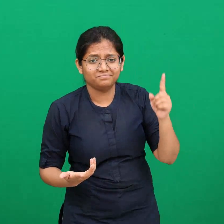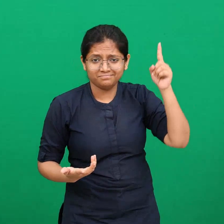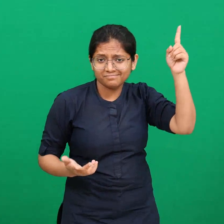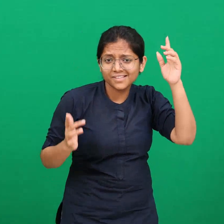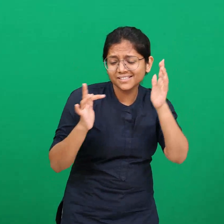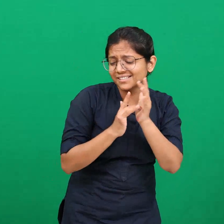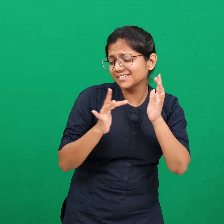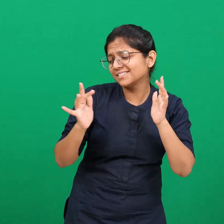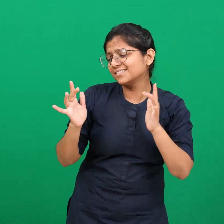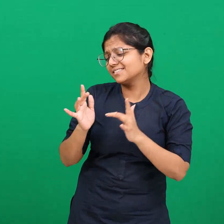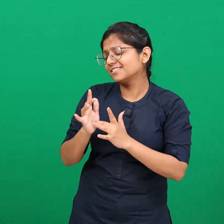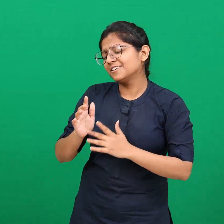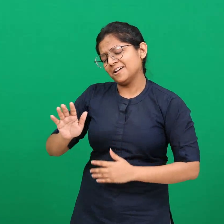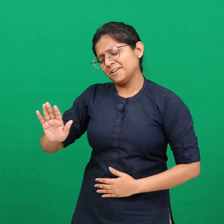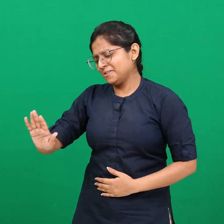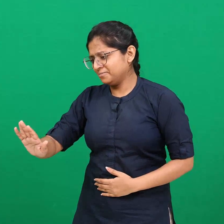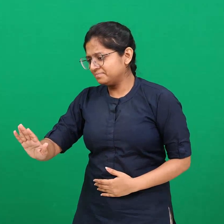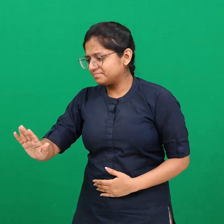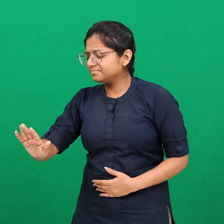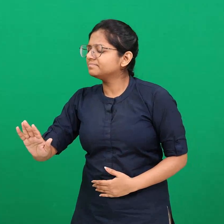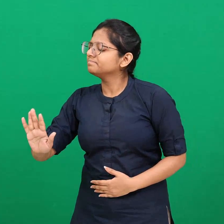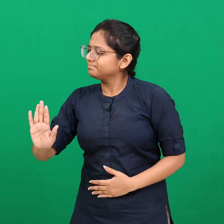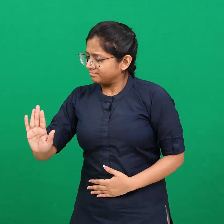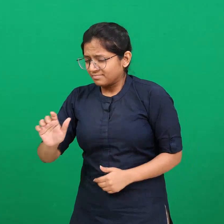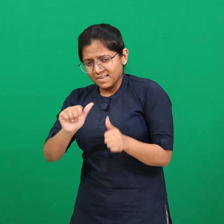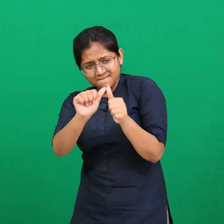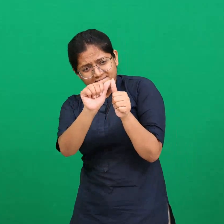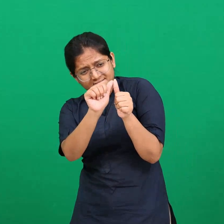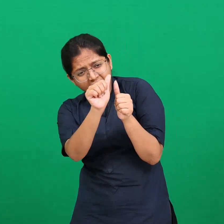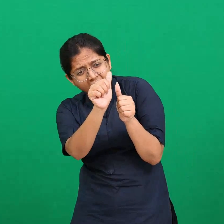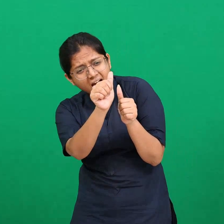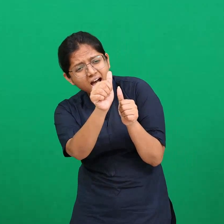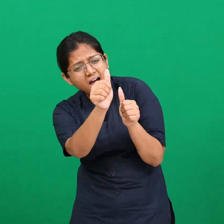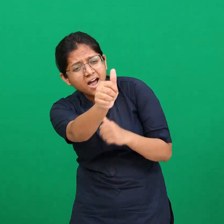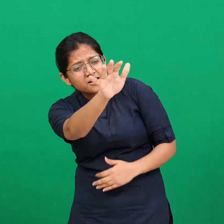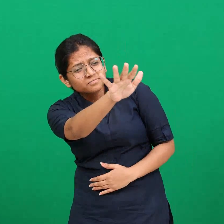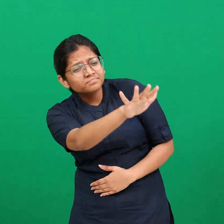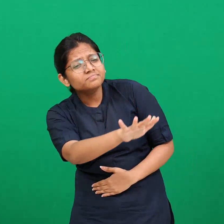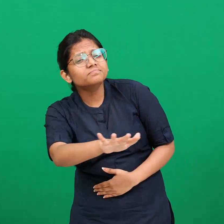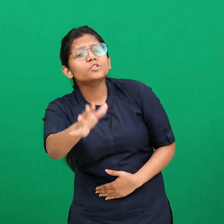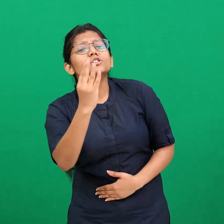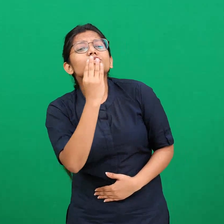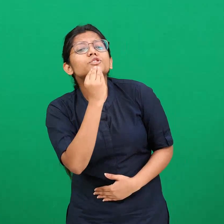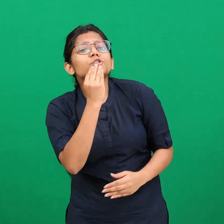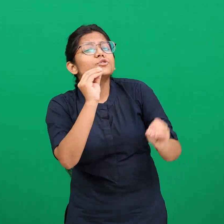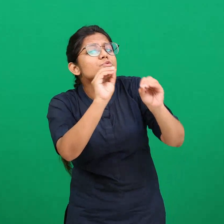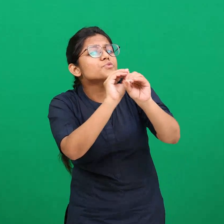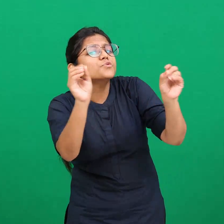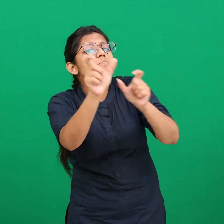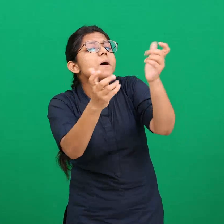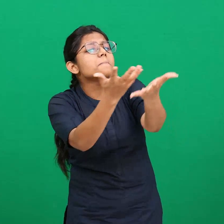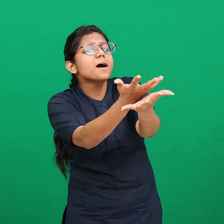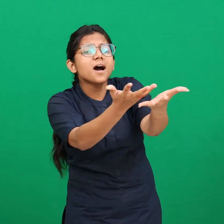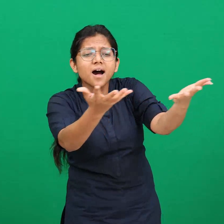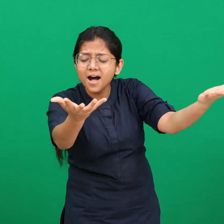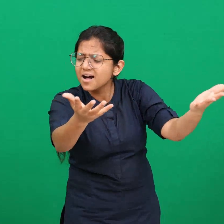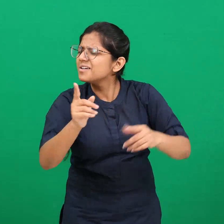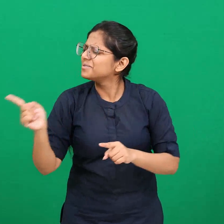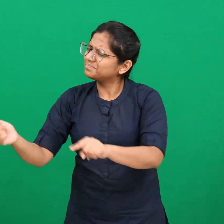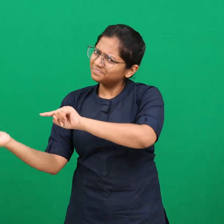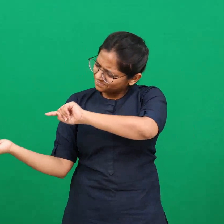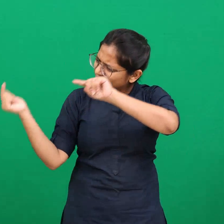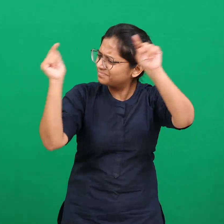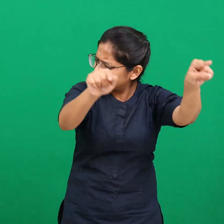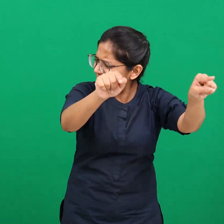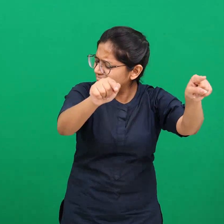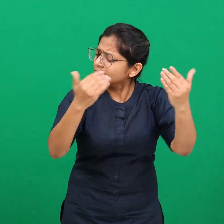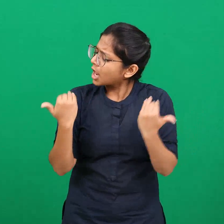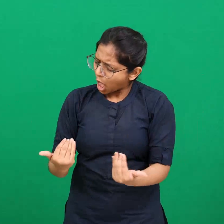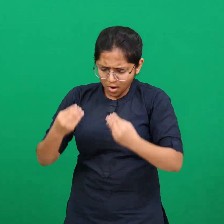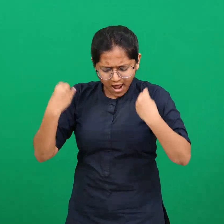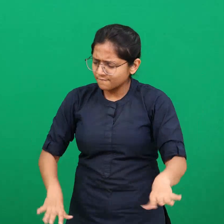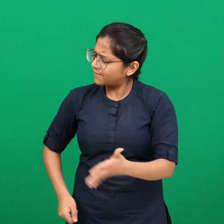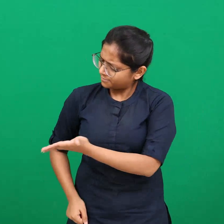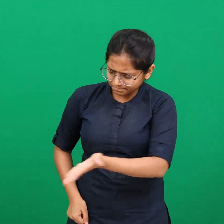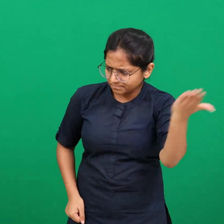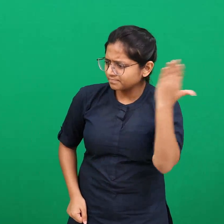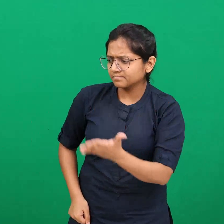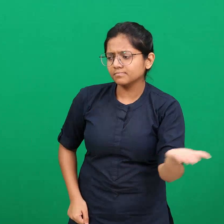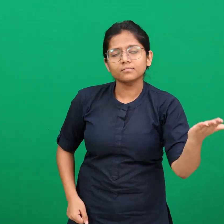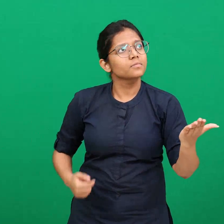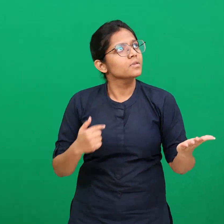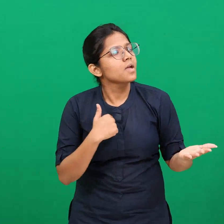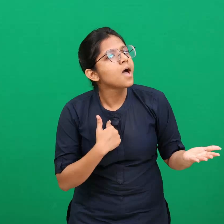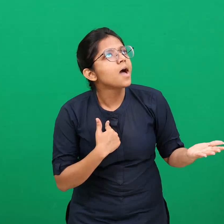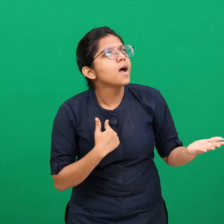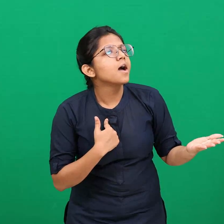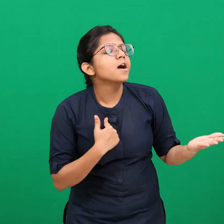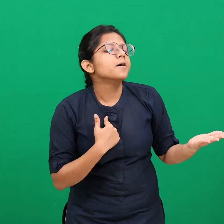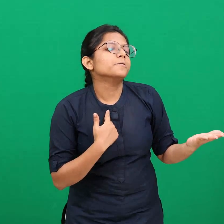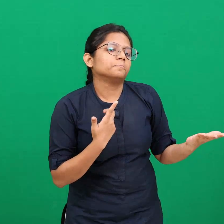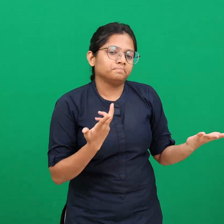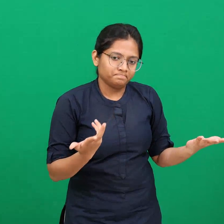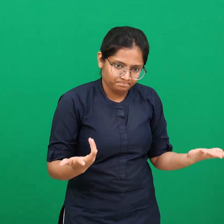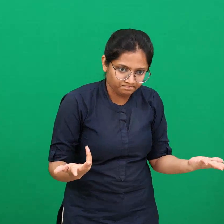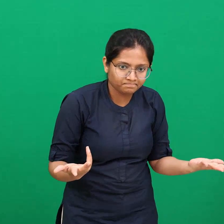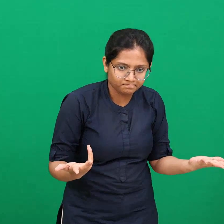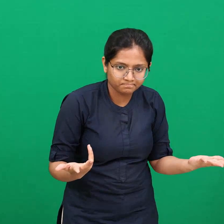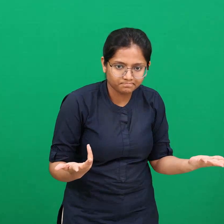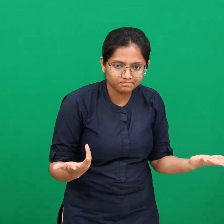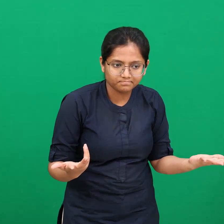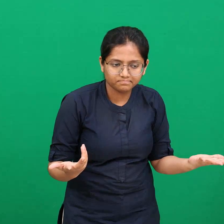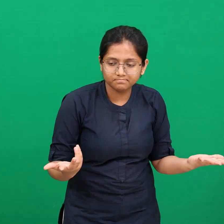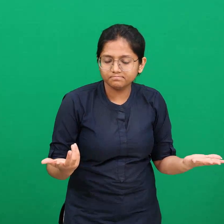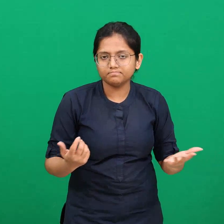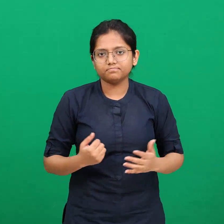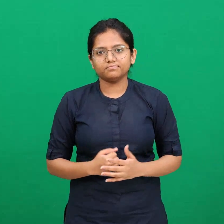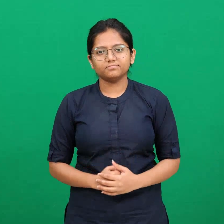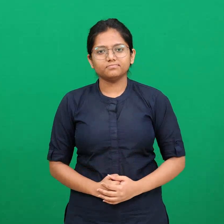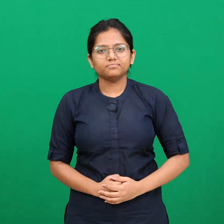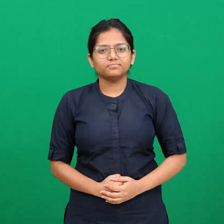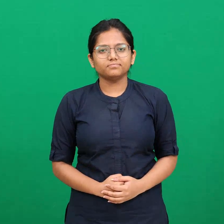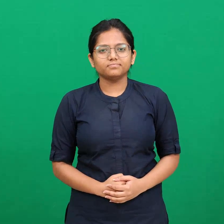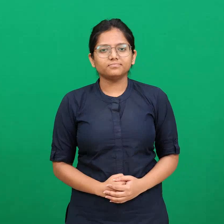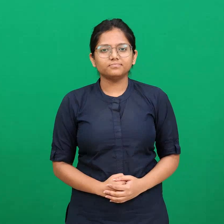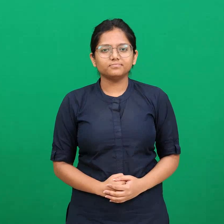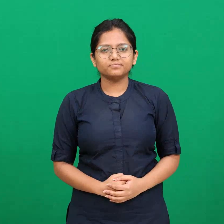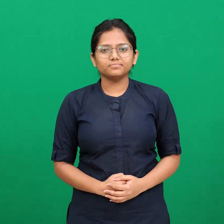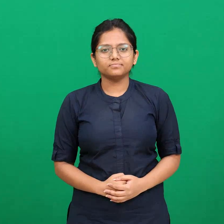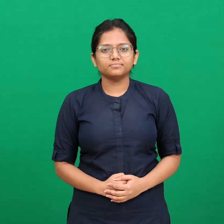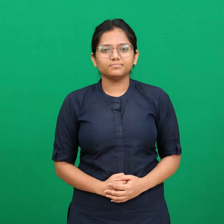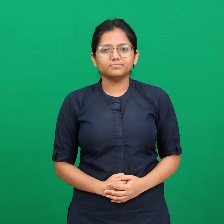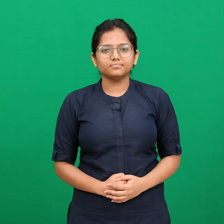Then He said to me, ' Go! I will send you far away to the Gentiles.'"